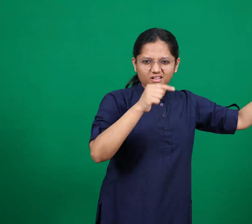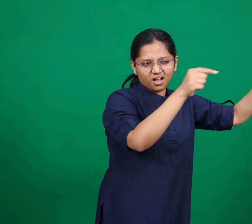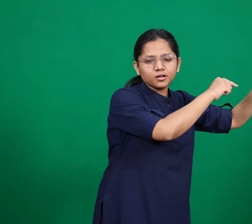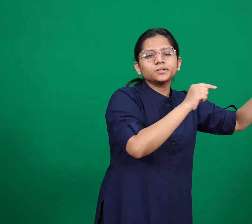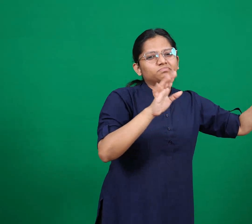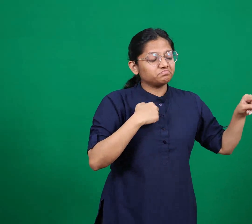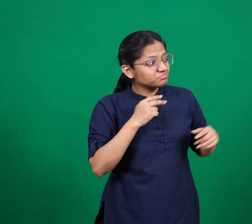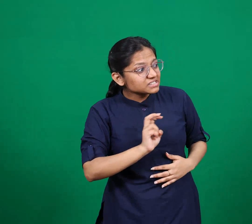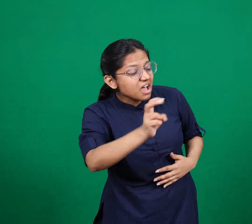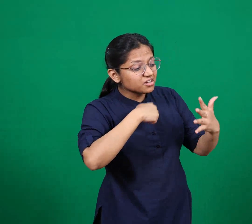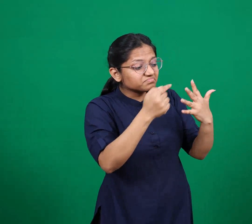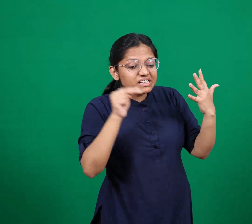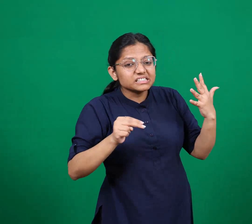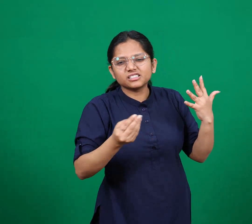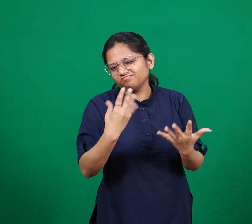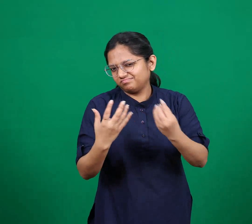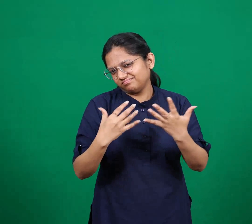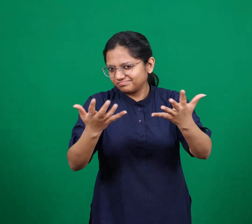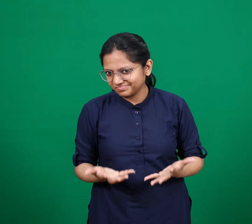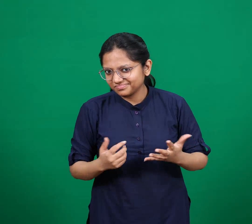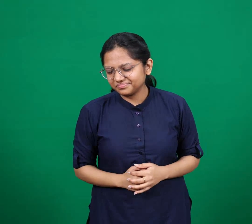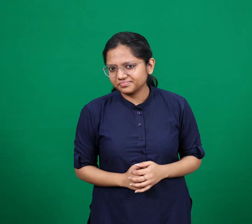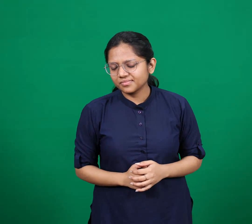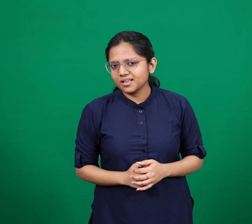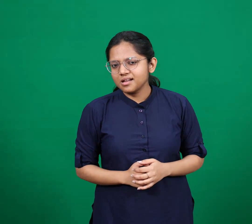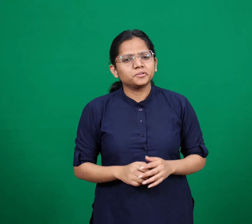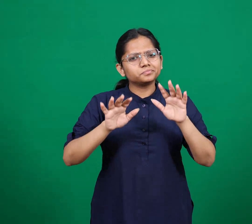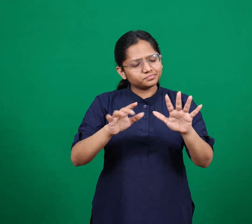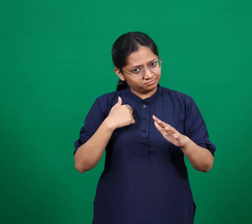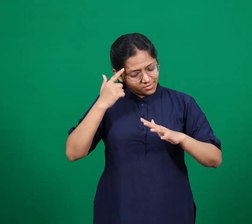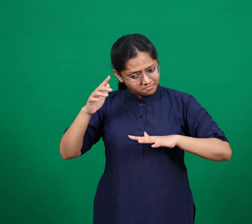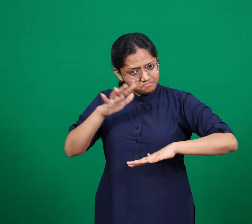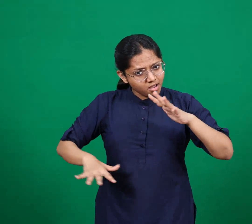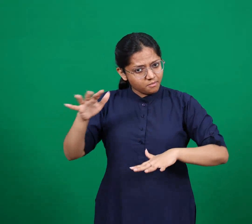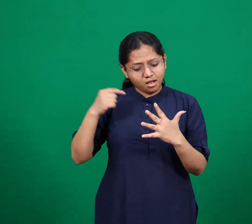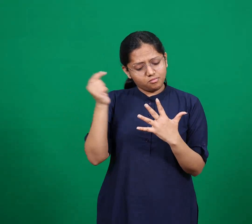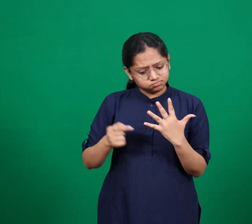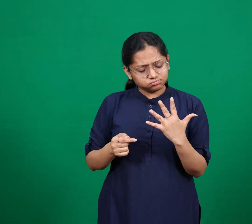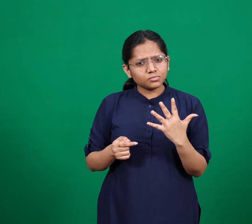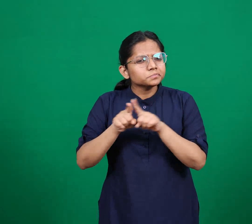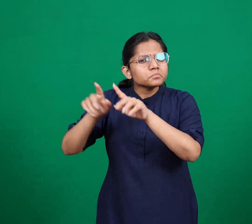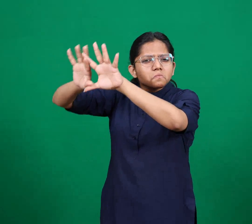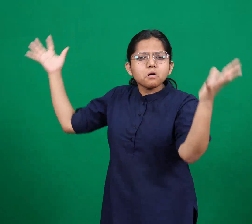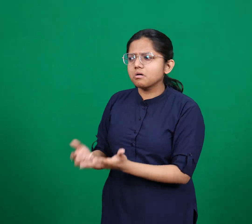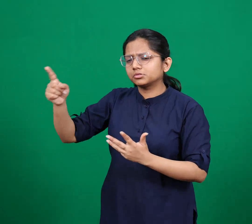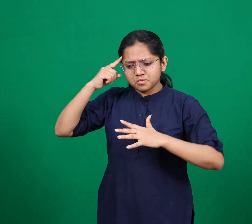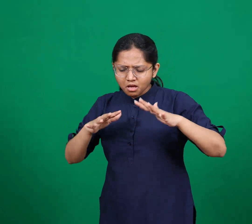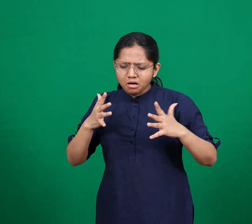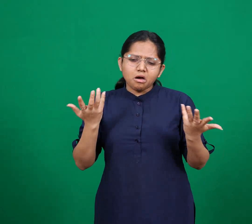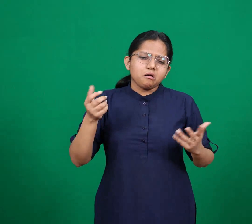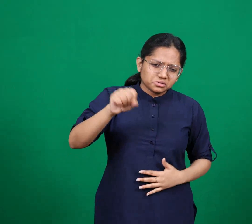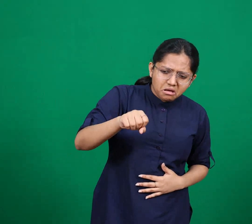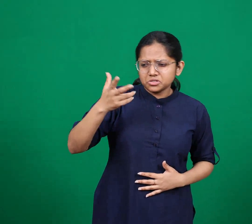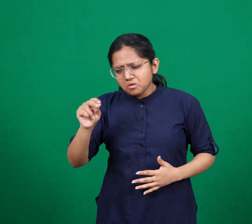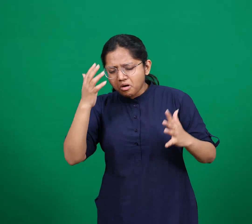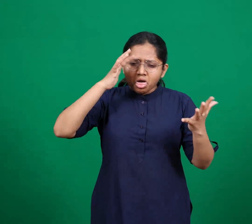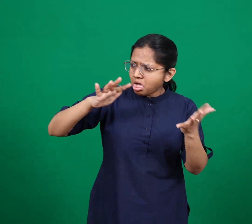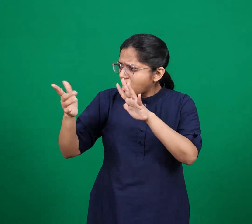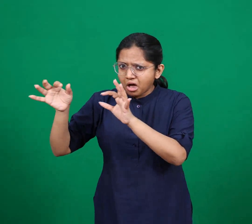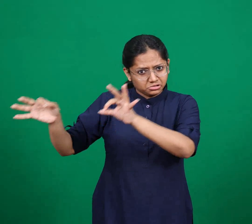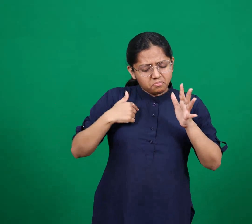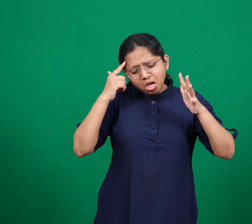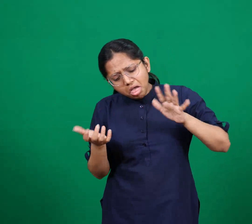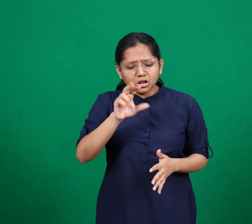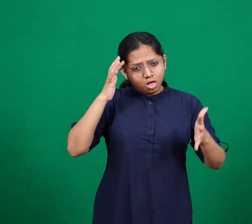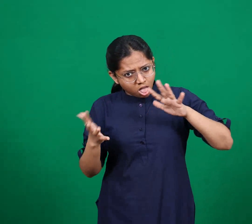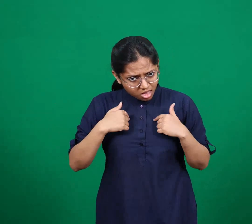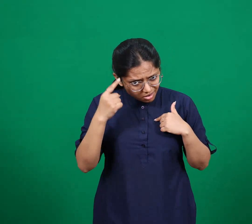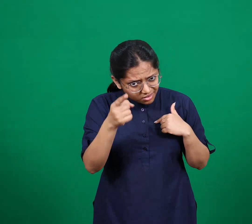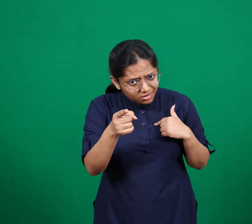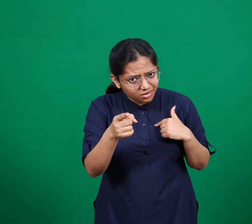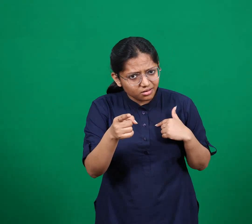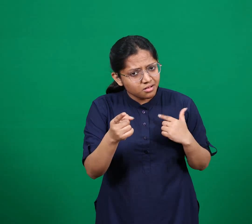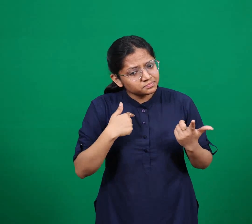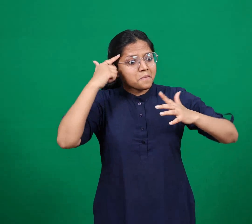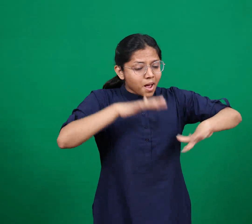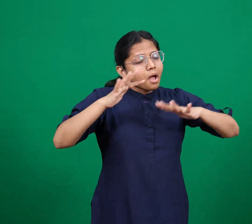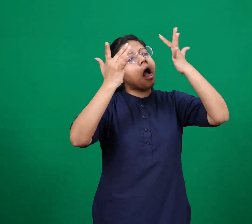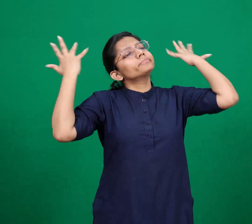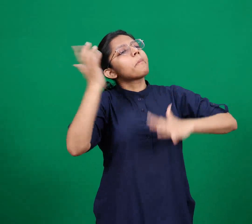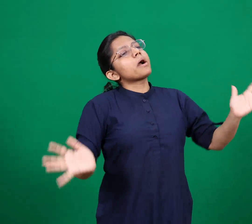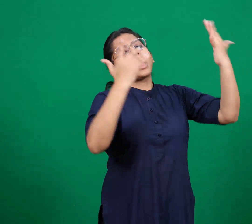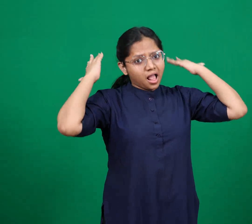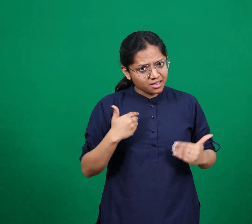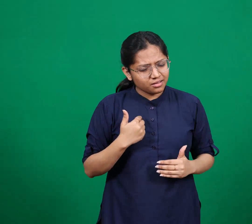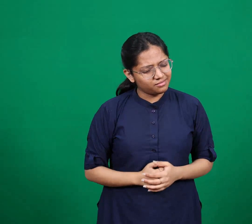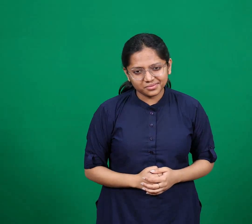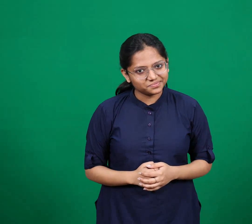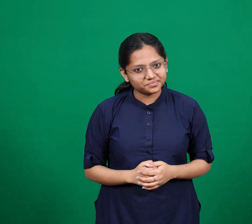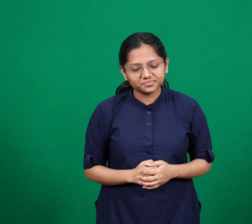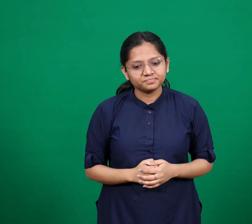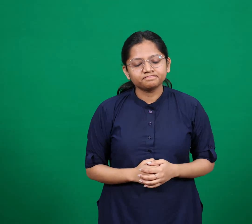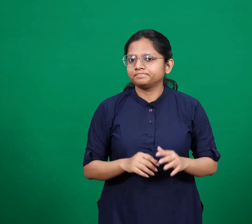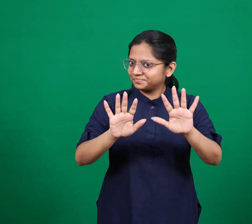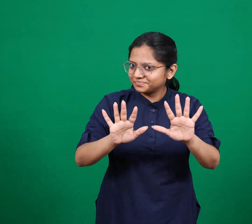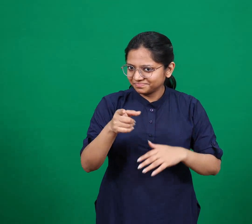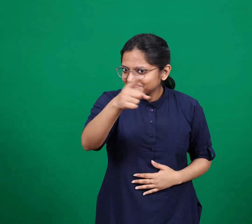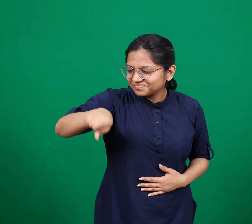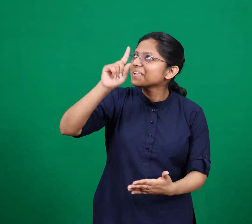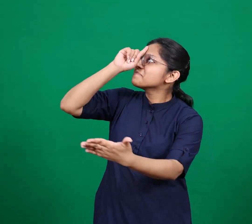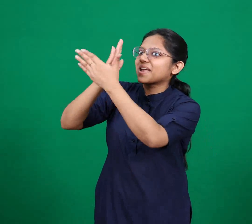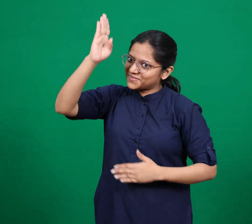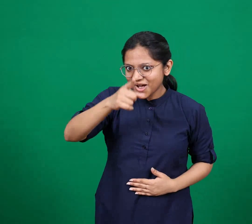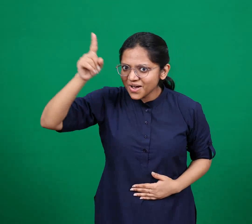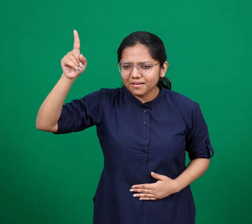When I planned this, did I do it carelessly? Or do I make my plans by human standards, so as to say " Yes, yes" when I really mean " No, no"?